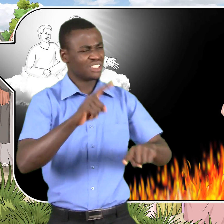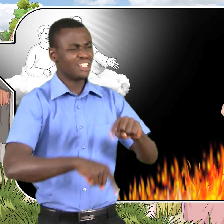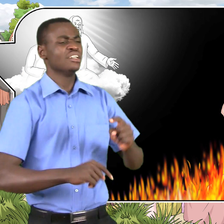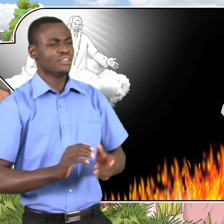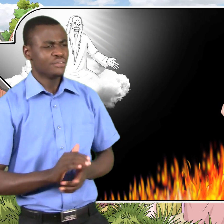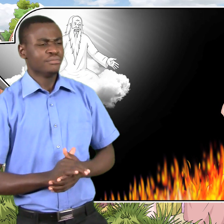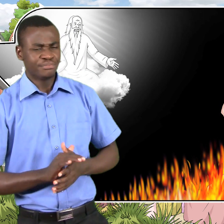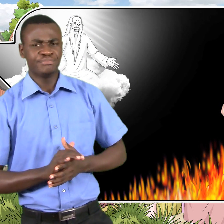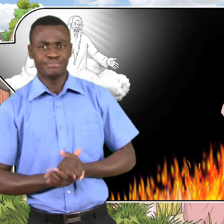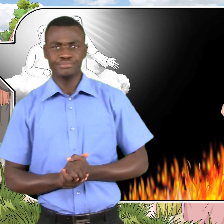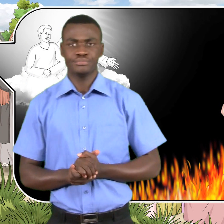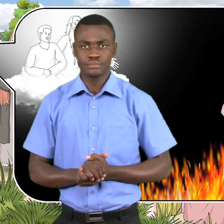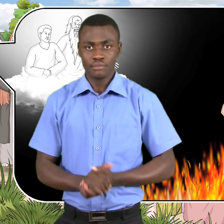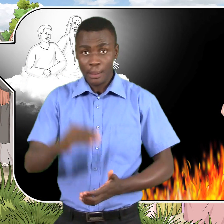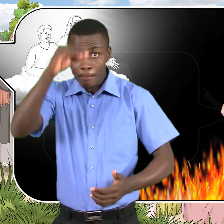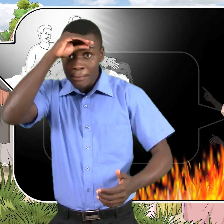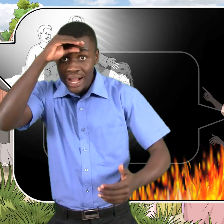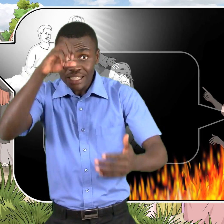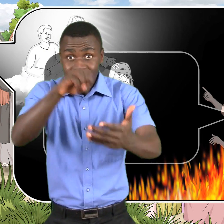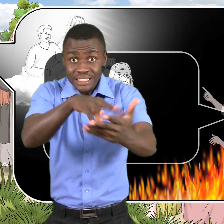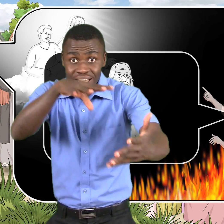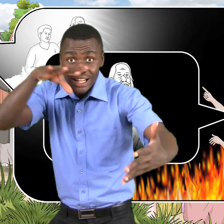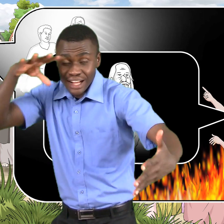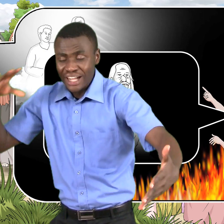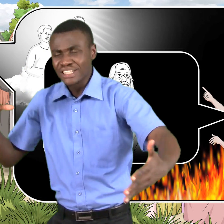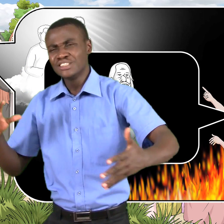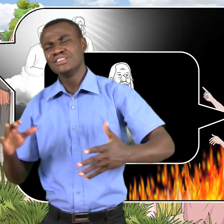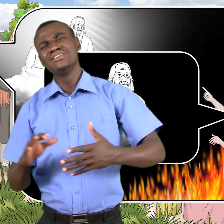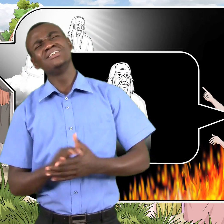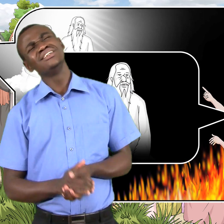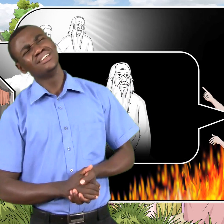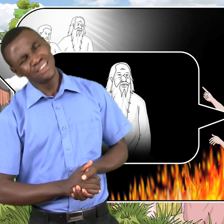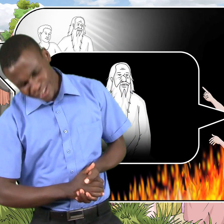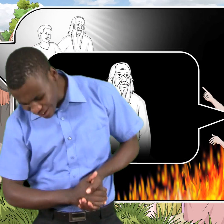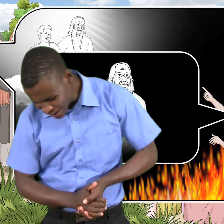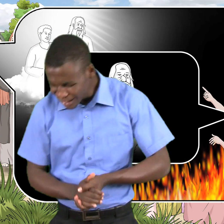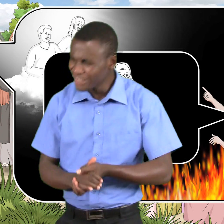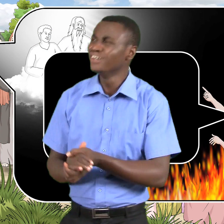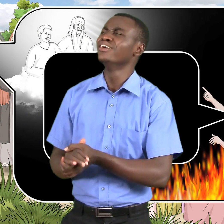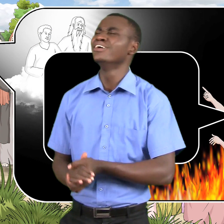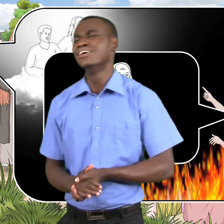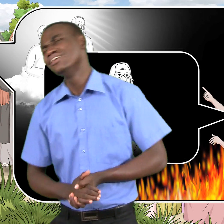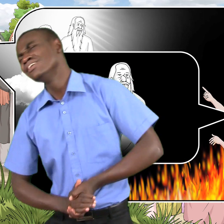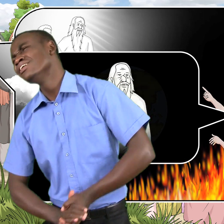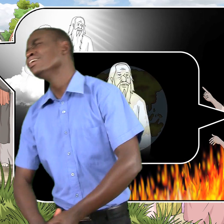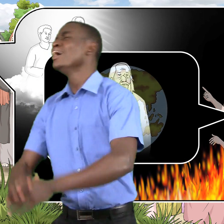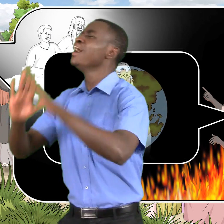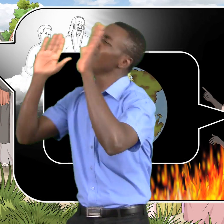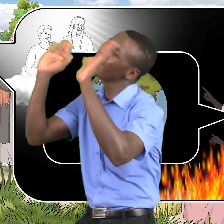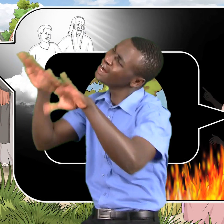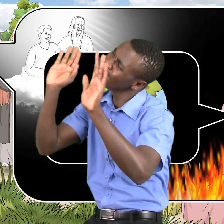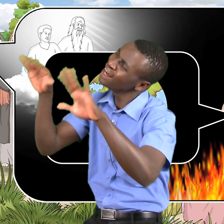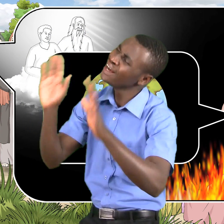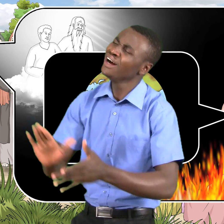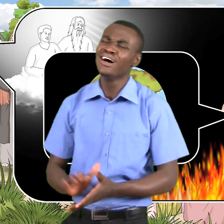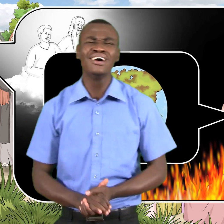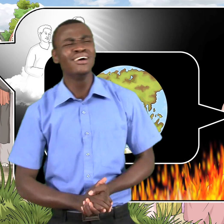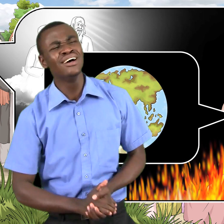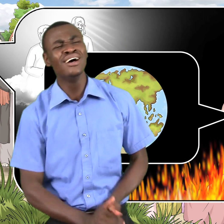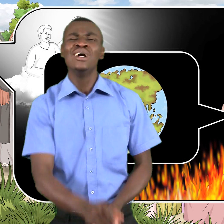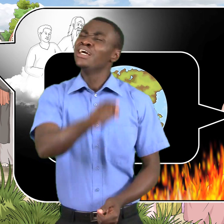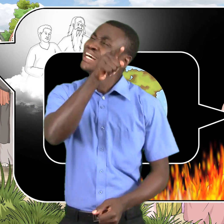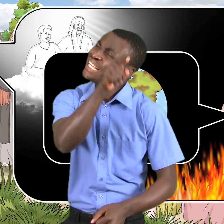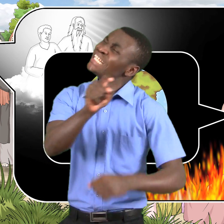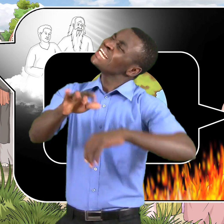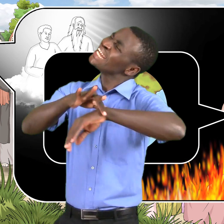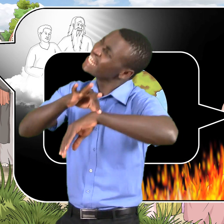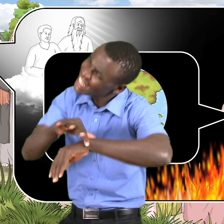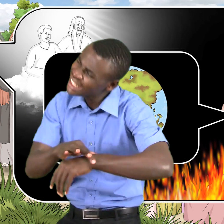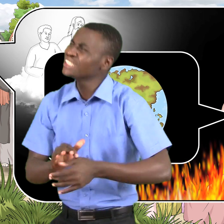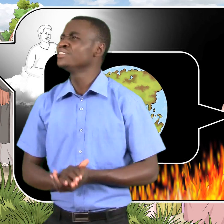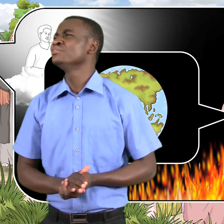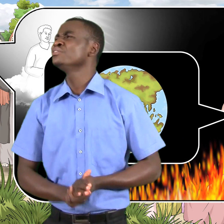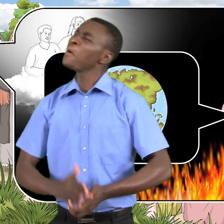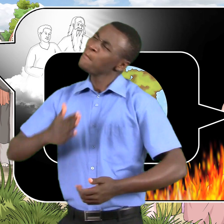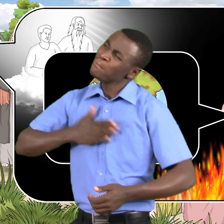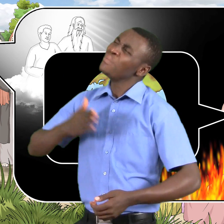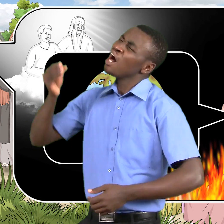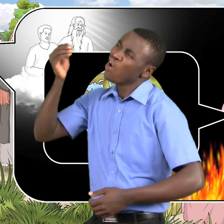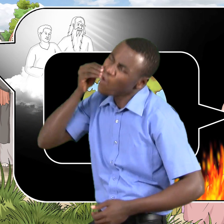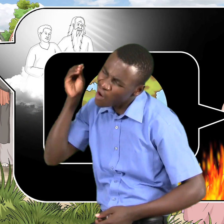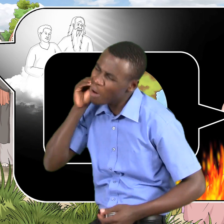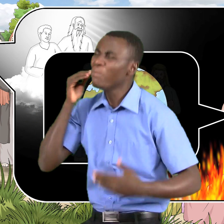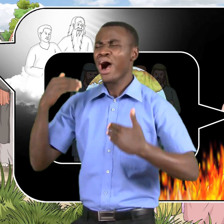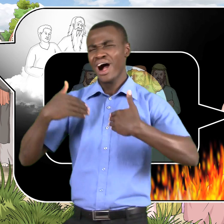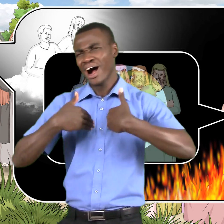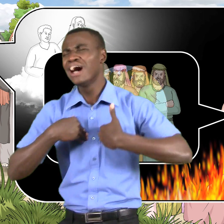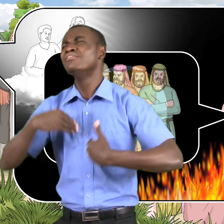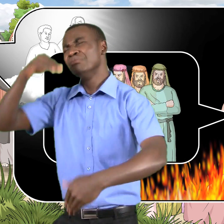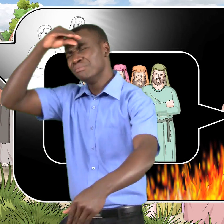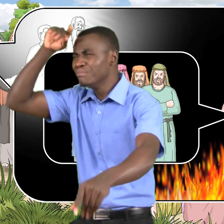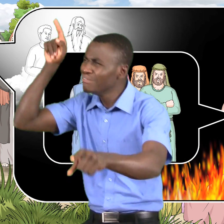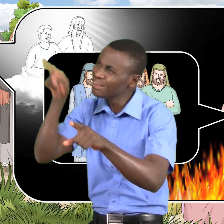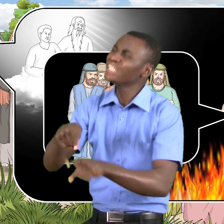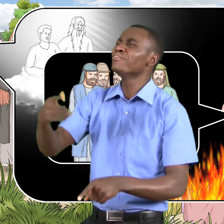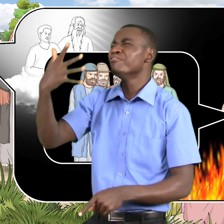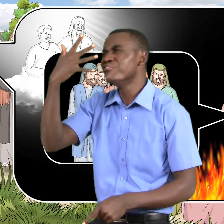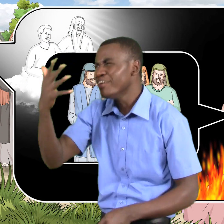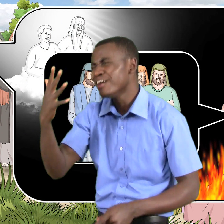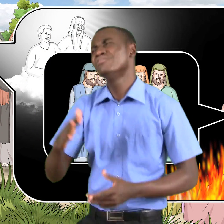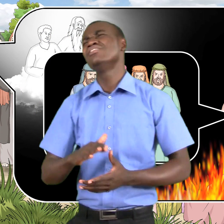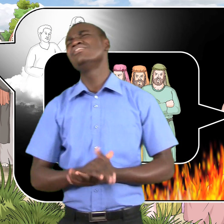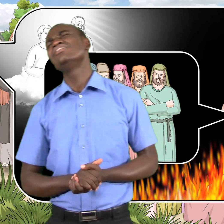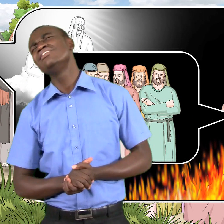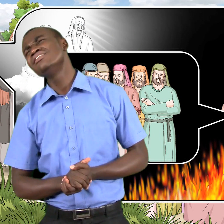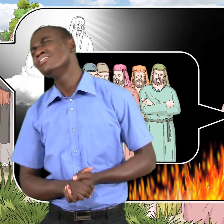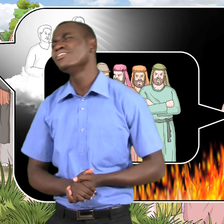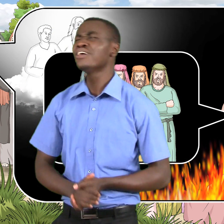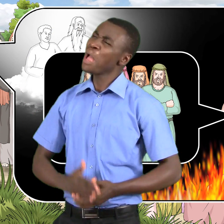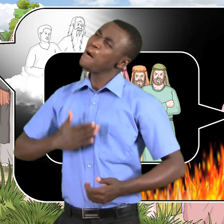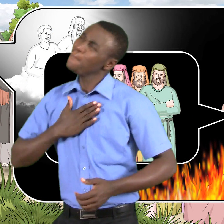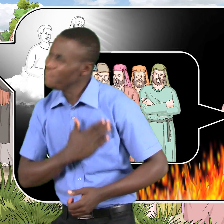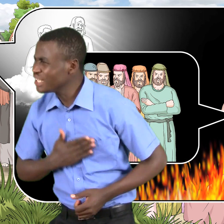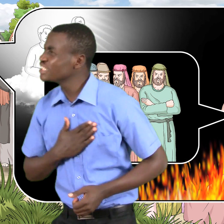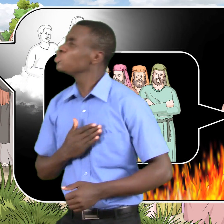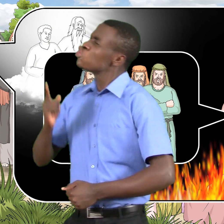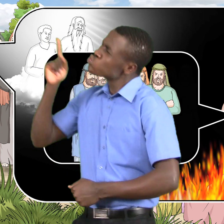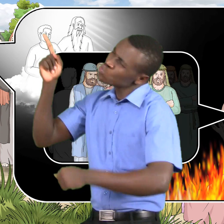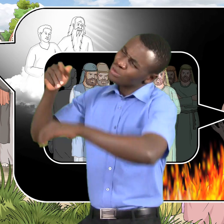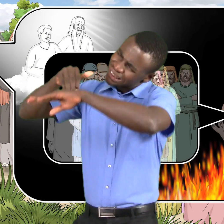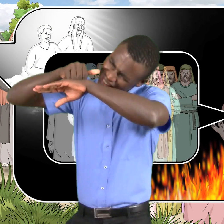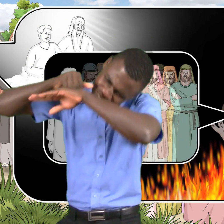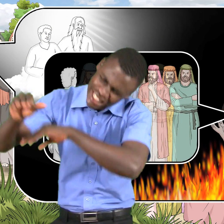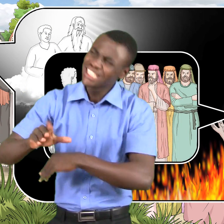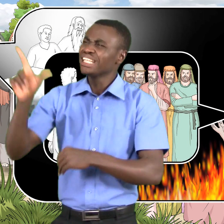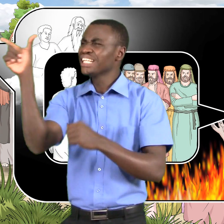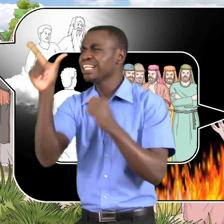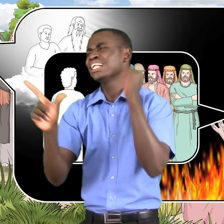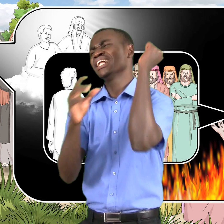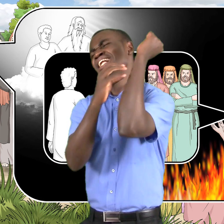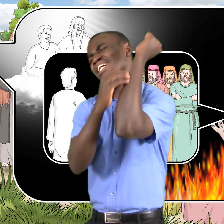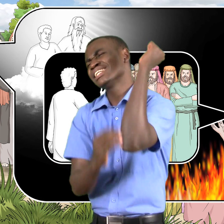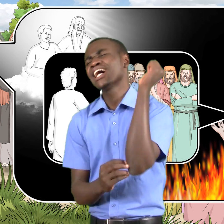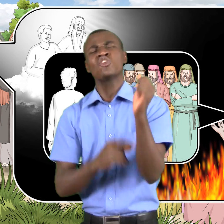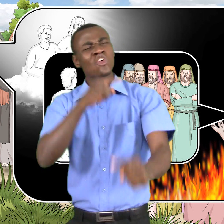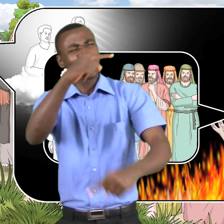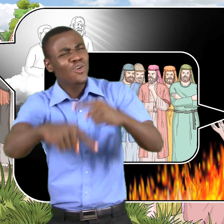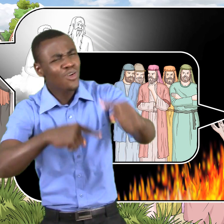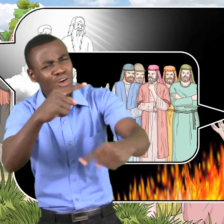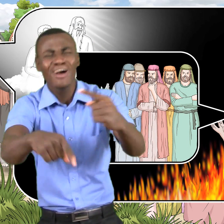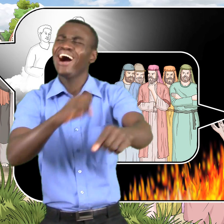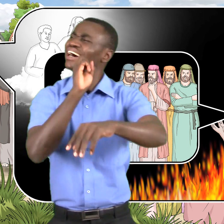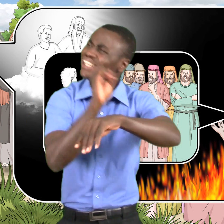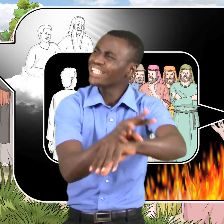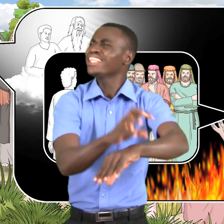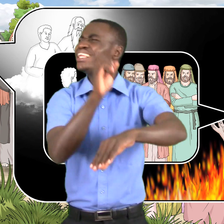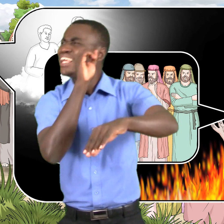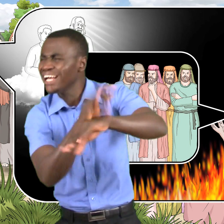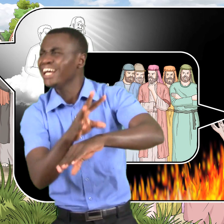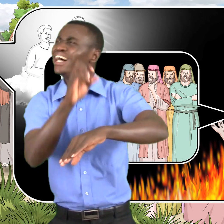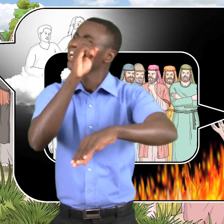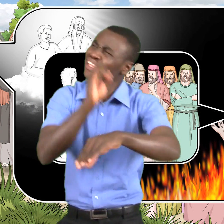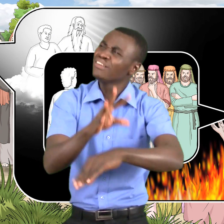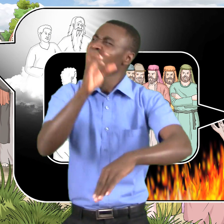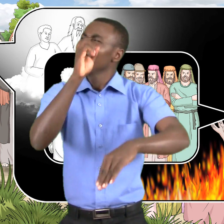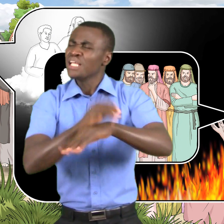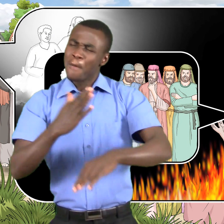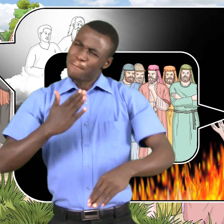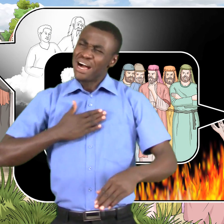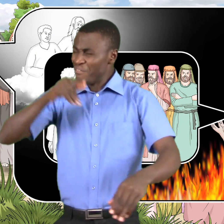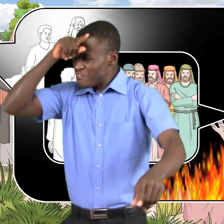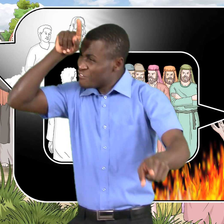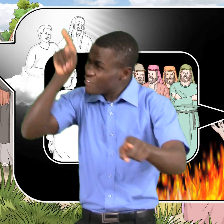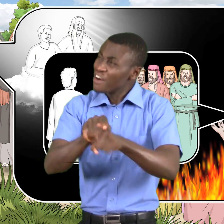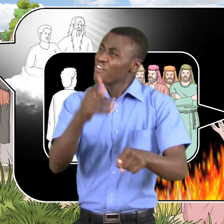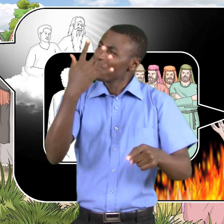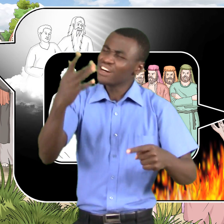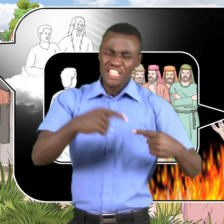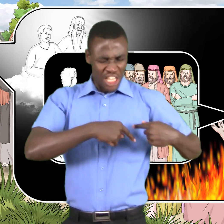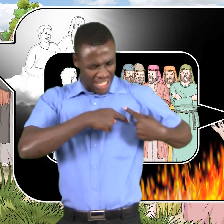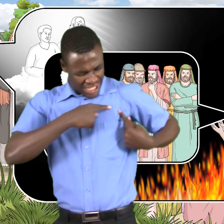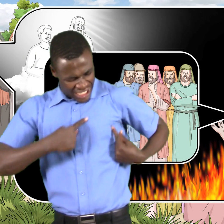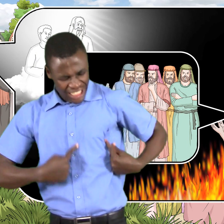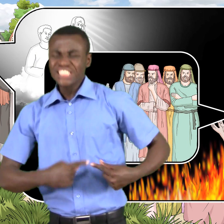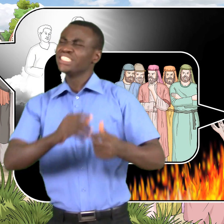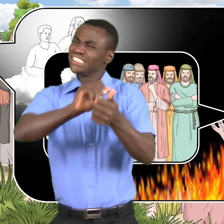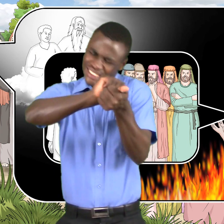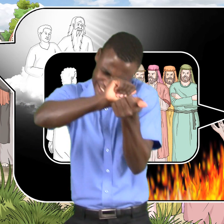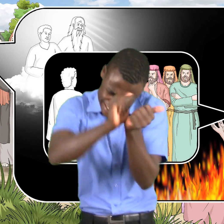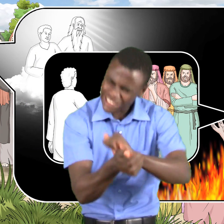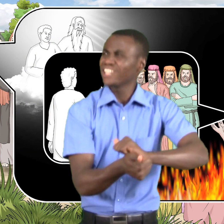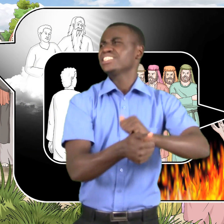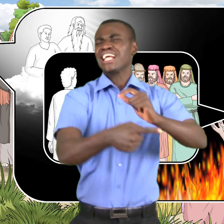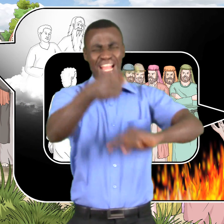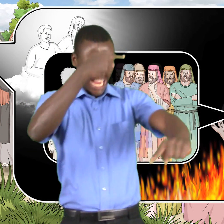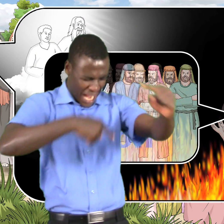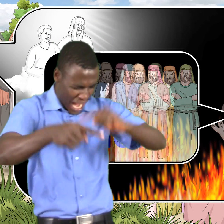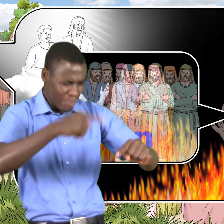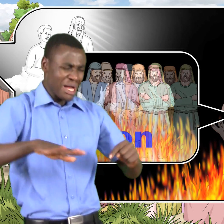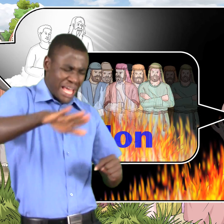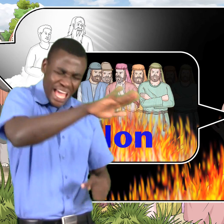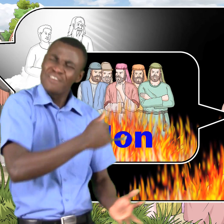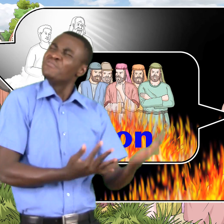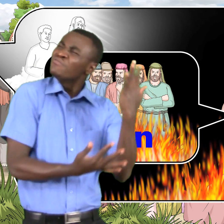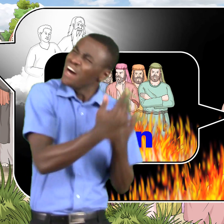‘Then I beg you, father,’ he said, ‘send Lazarus to my father’s house, for I have five brothers.